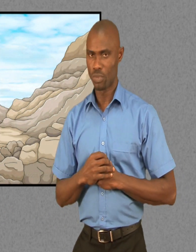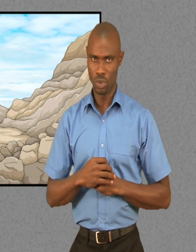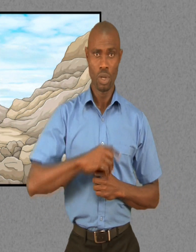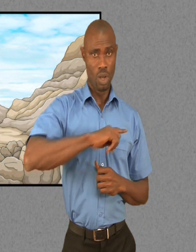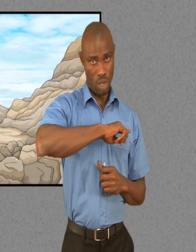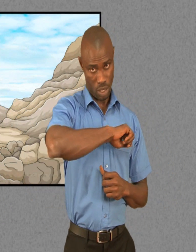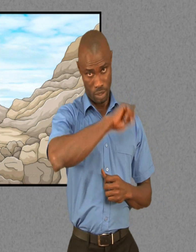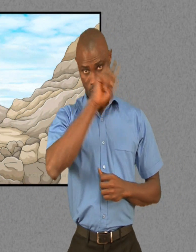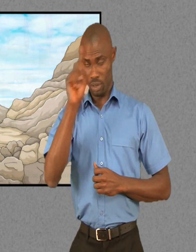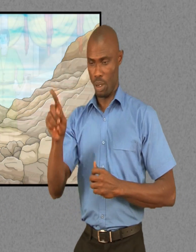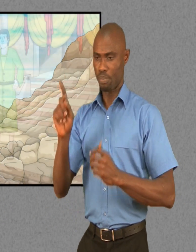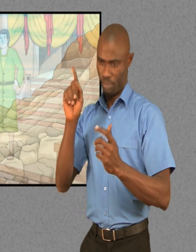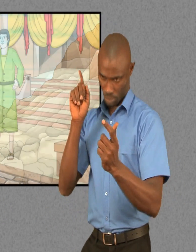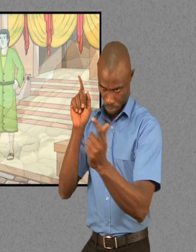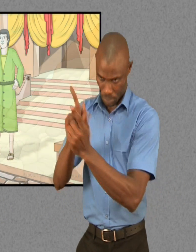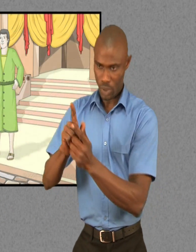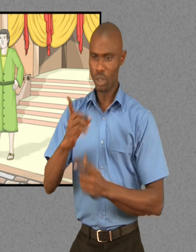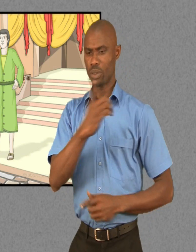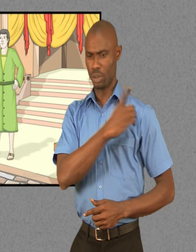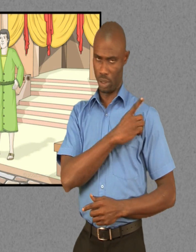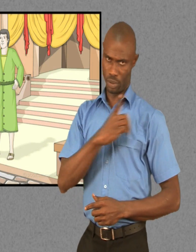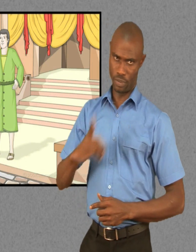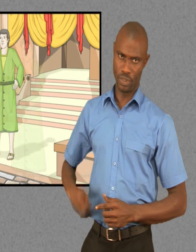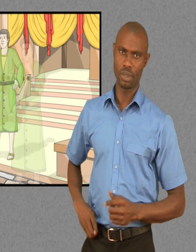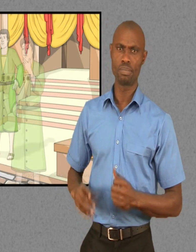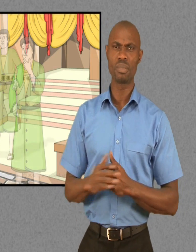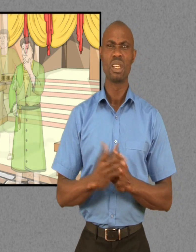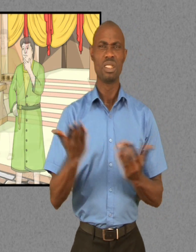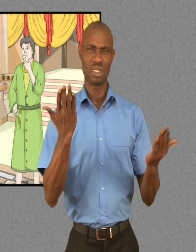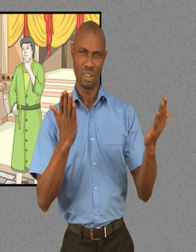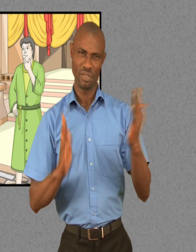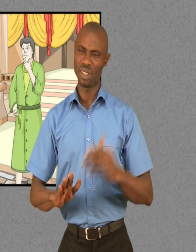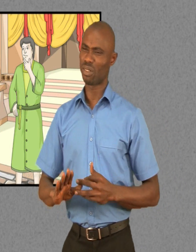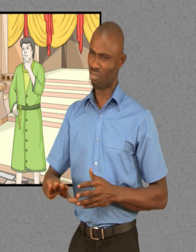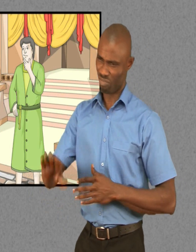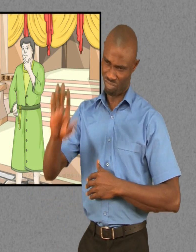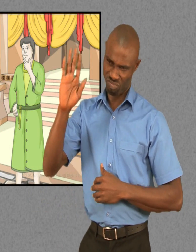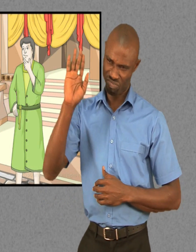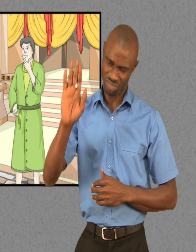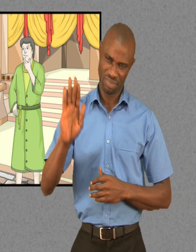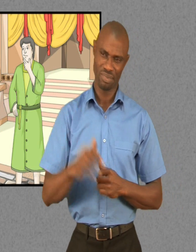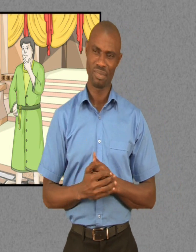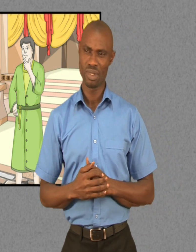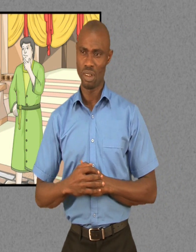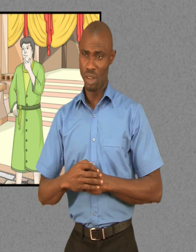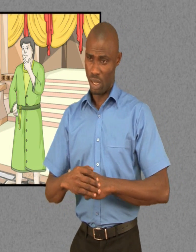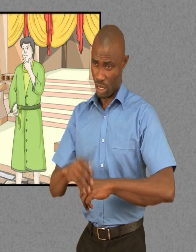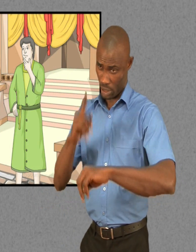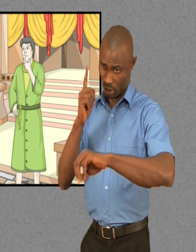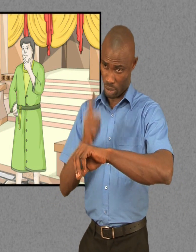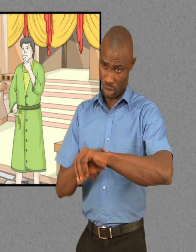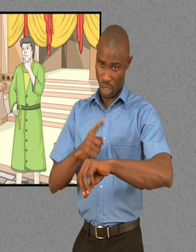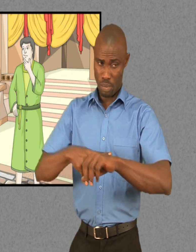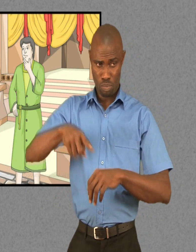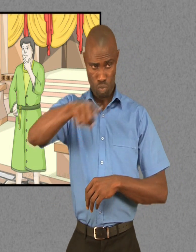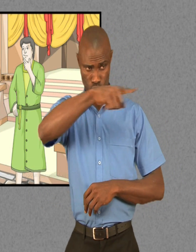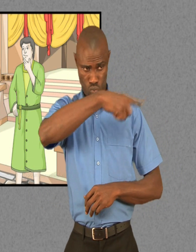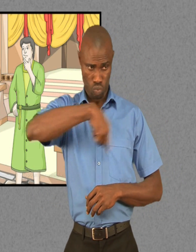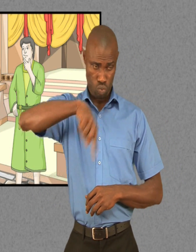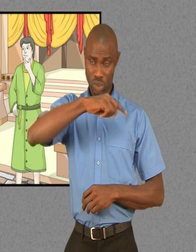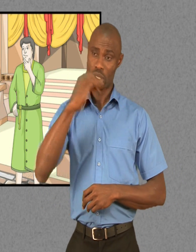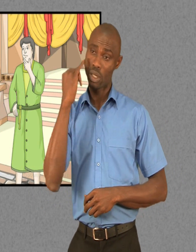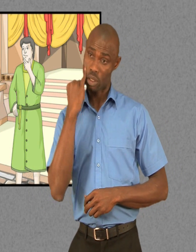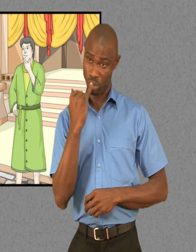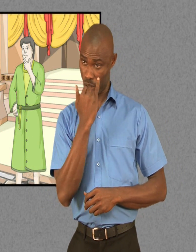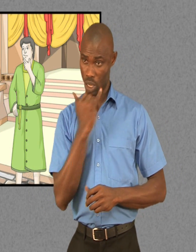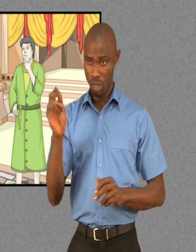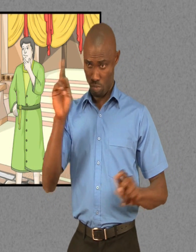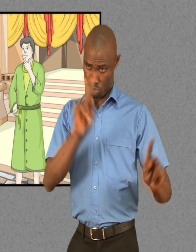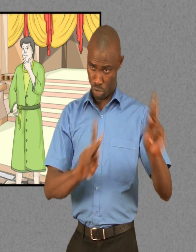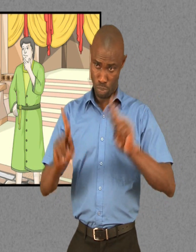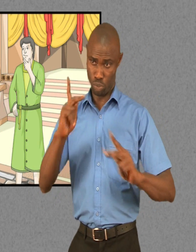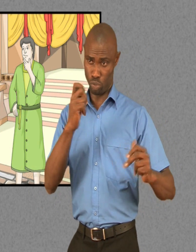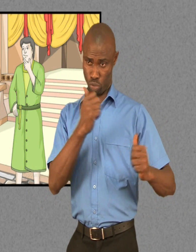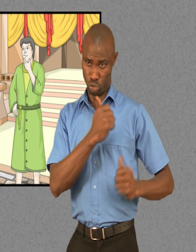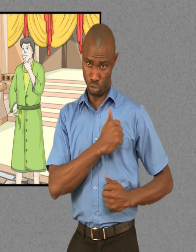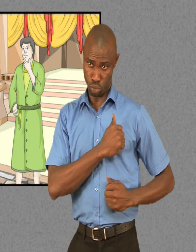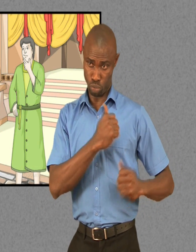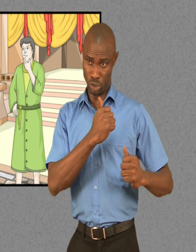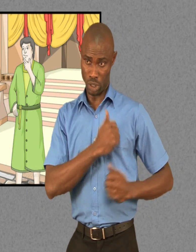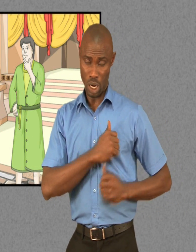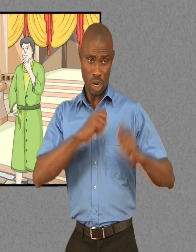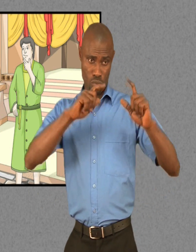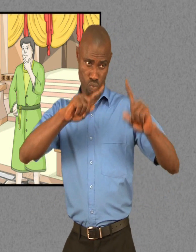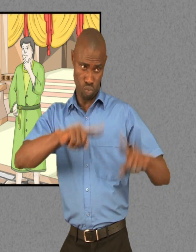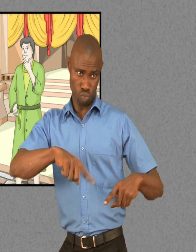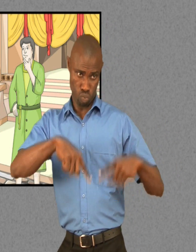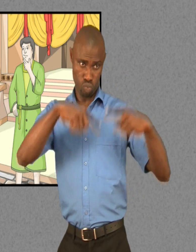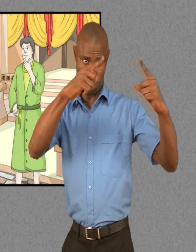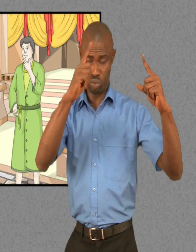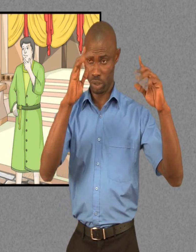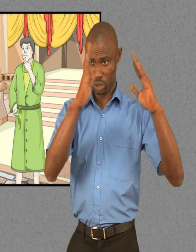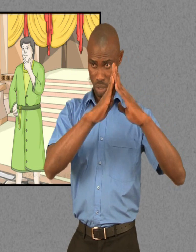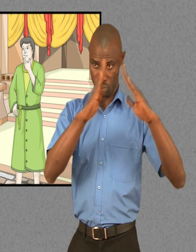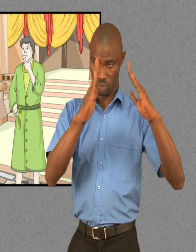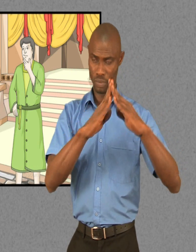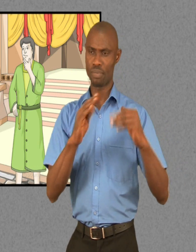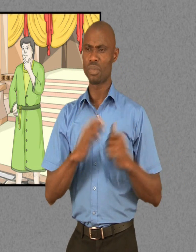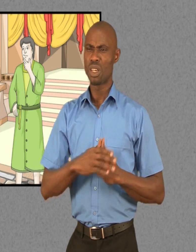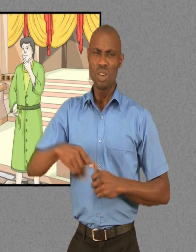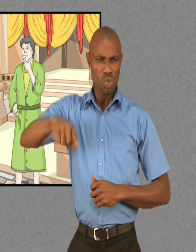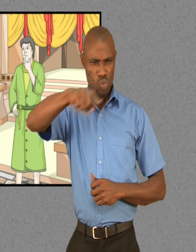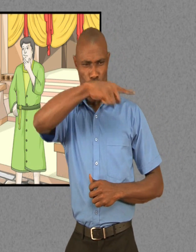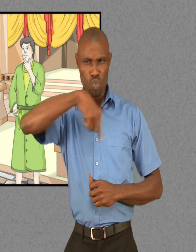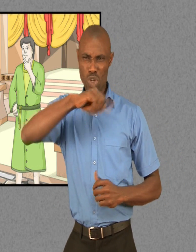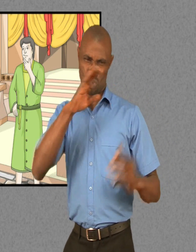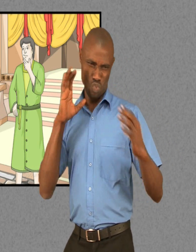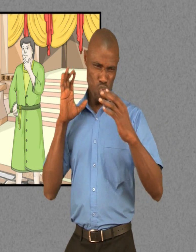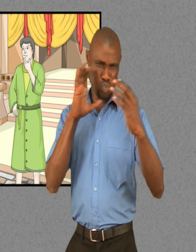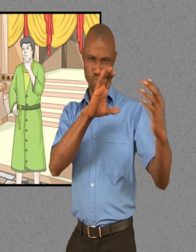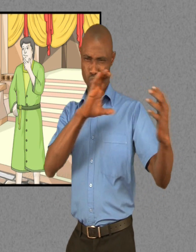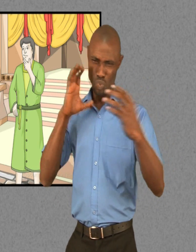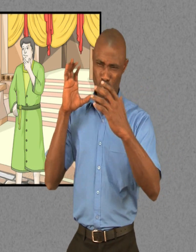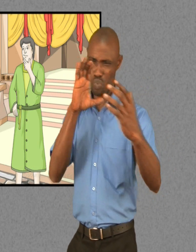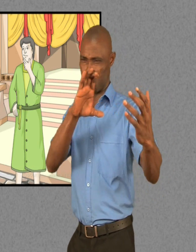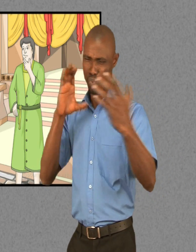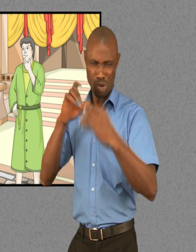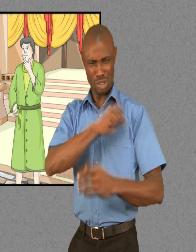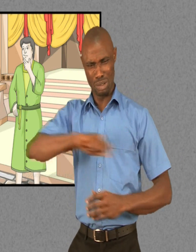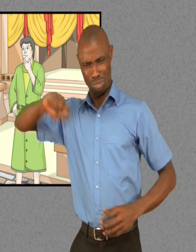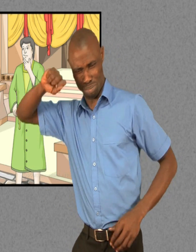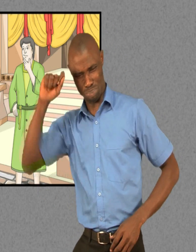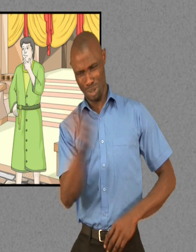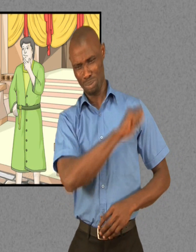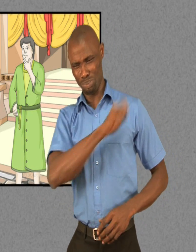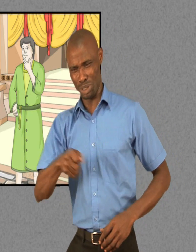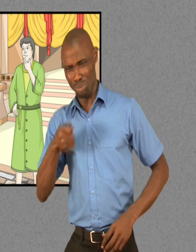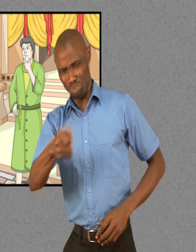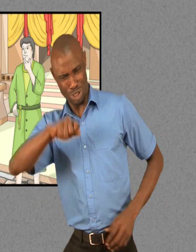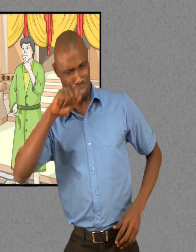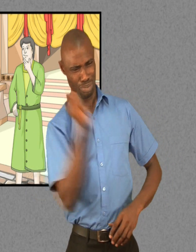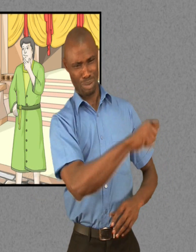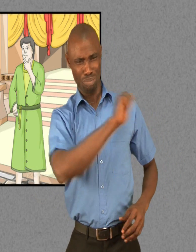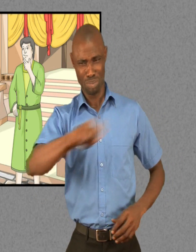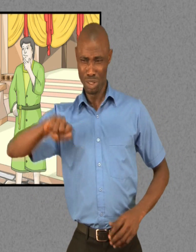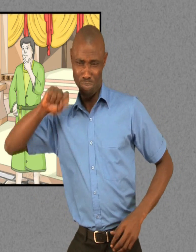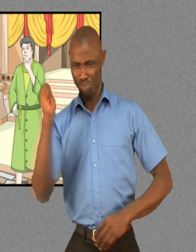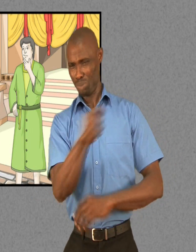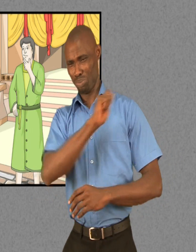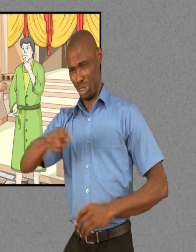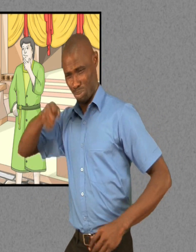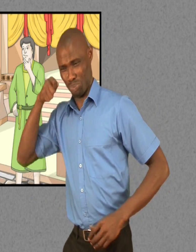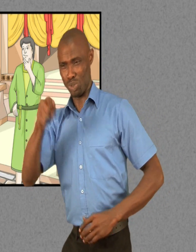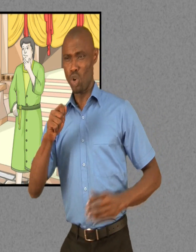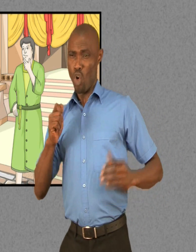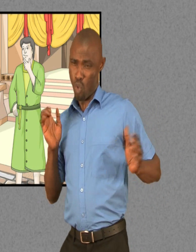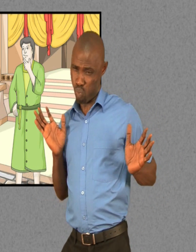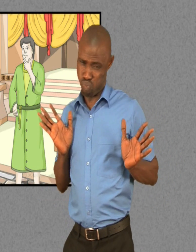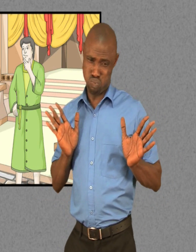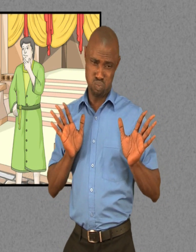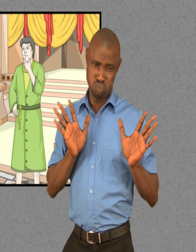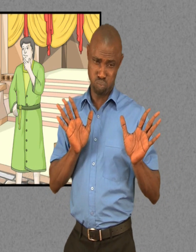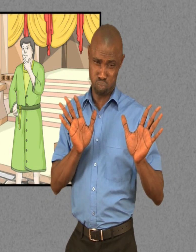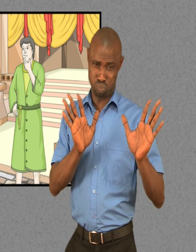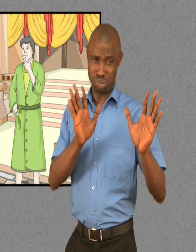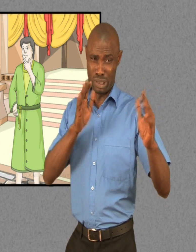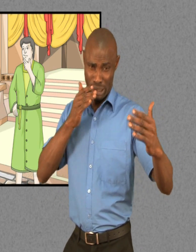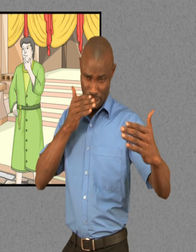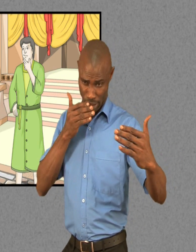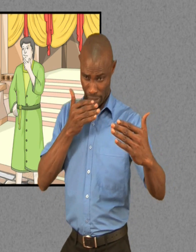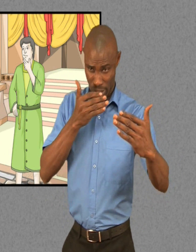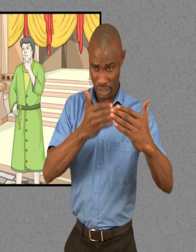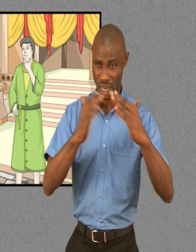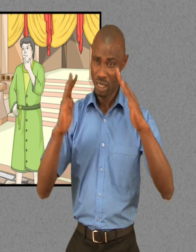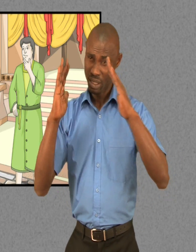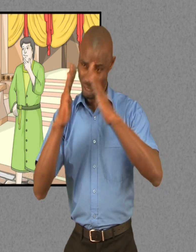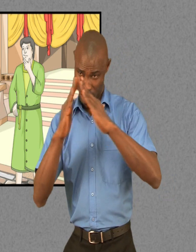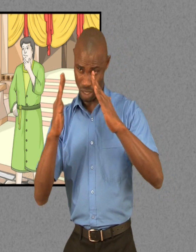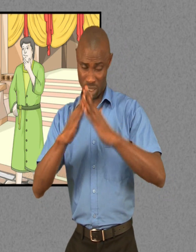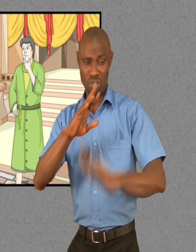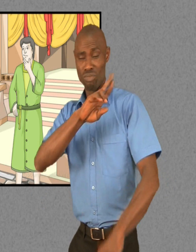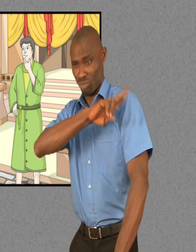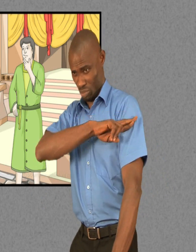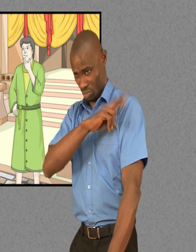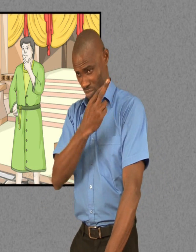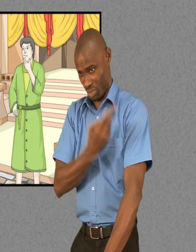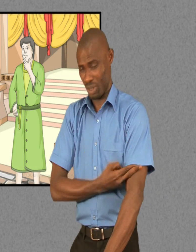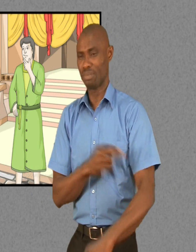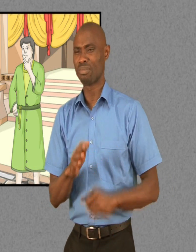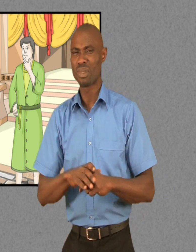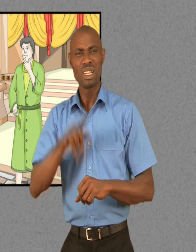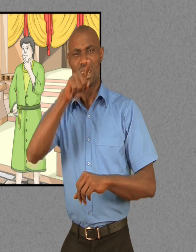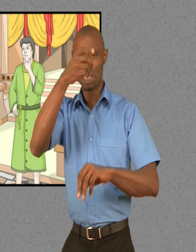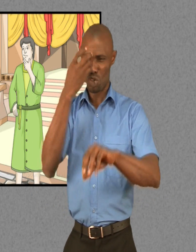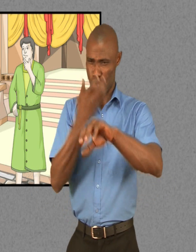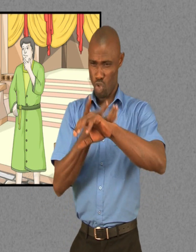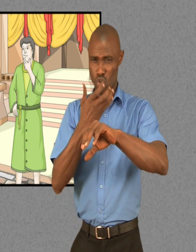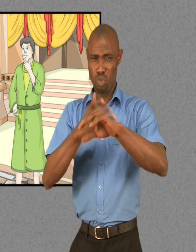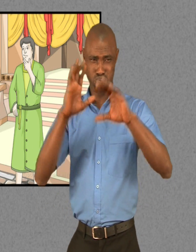The messenger said to David, “The men overpowered us and came out against us in the field, but we drove them back to the entrance of the gate.